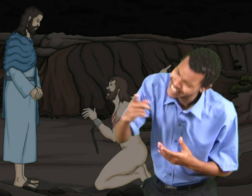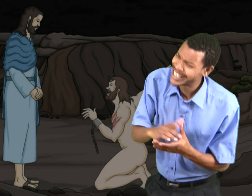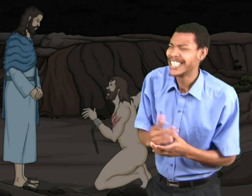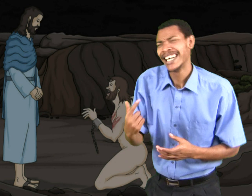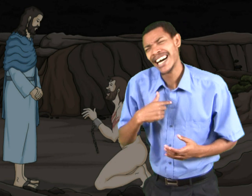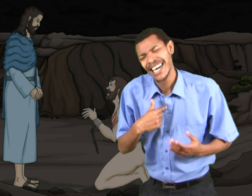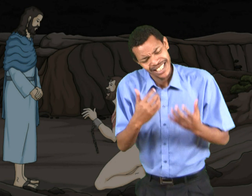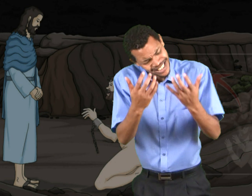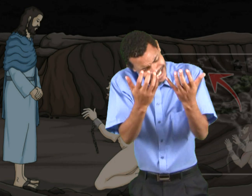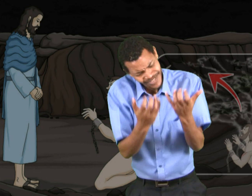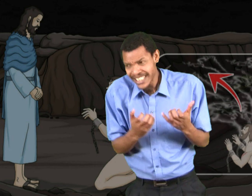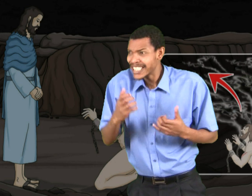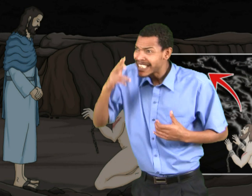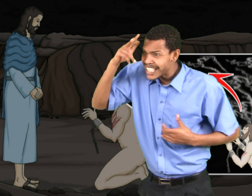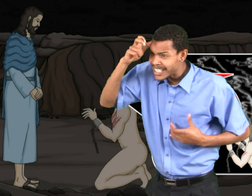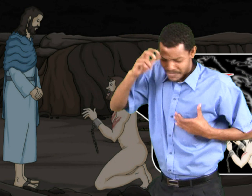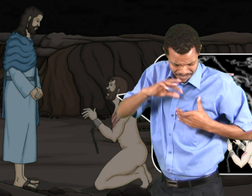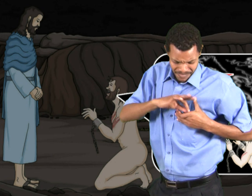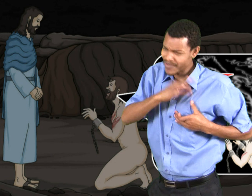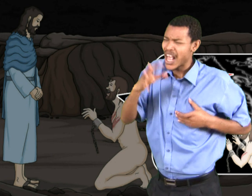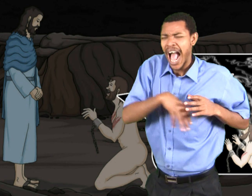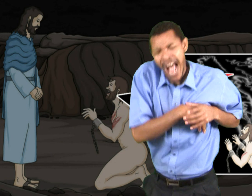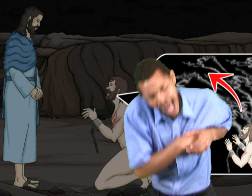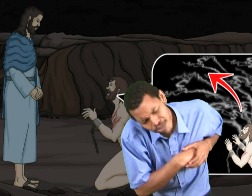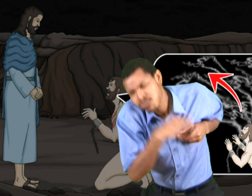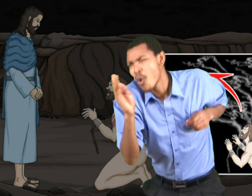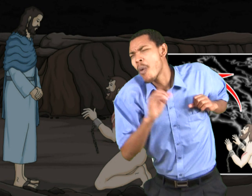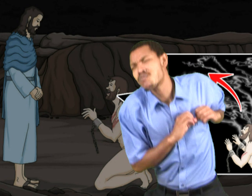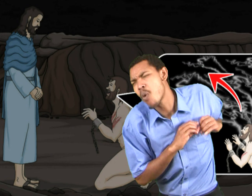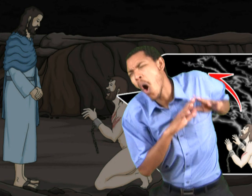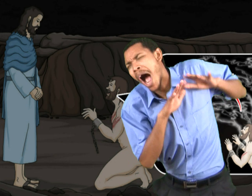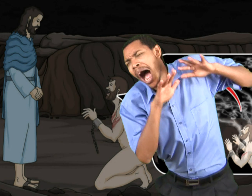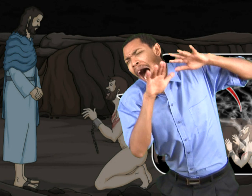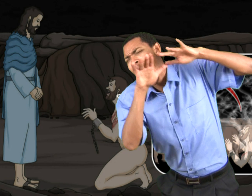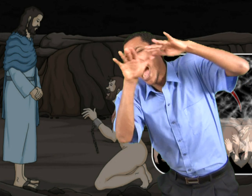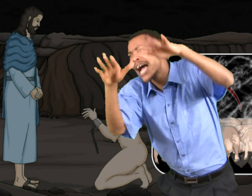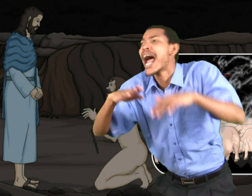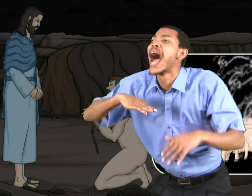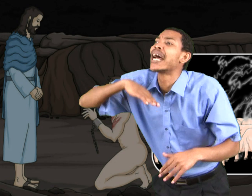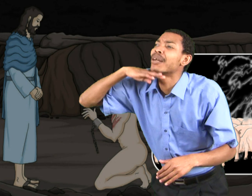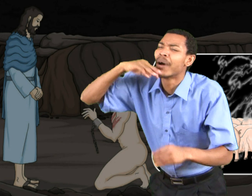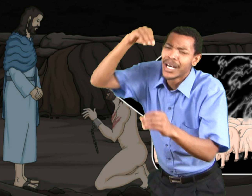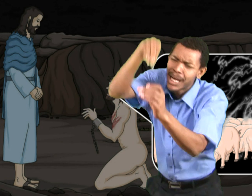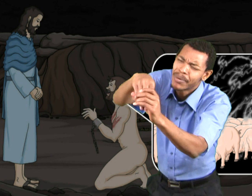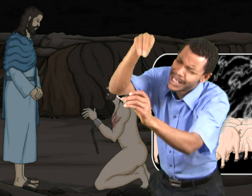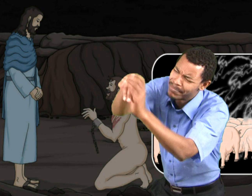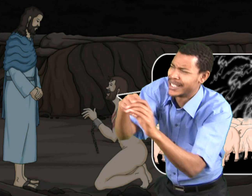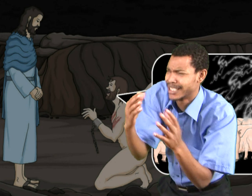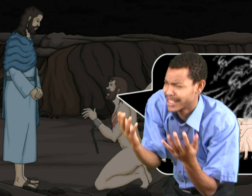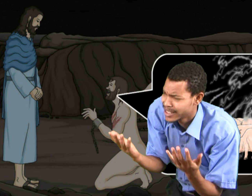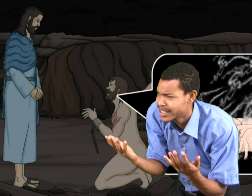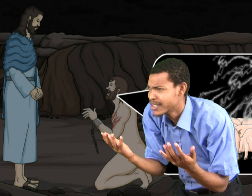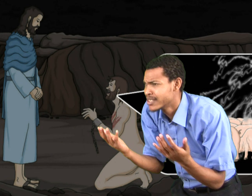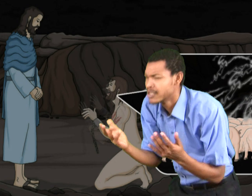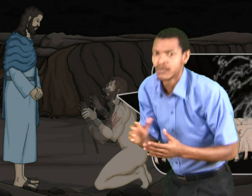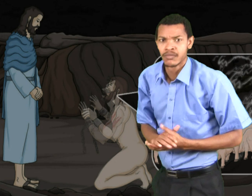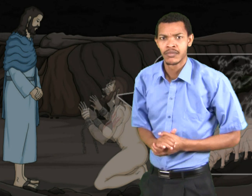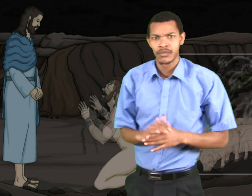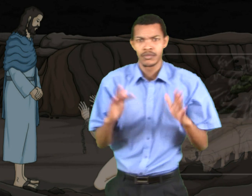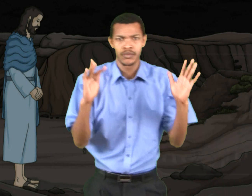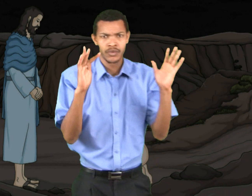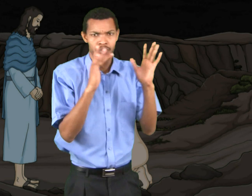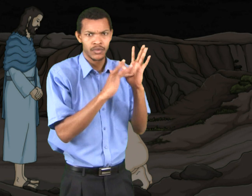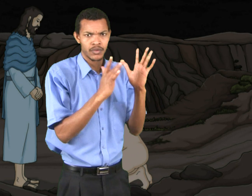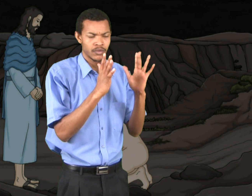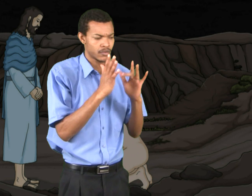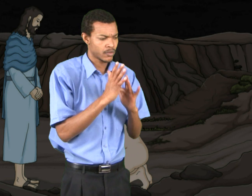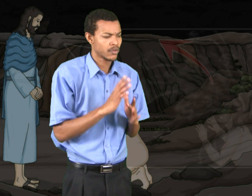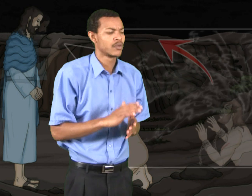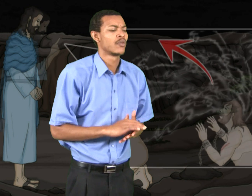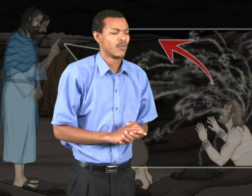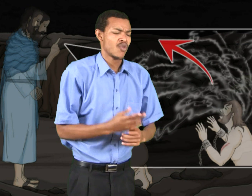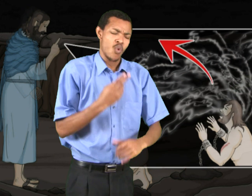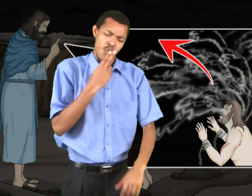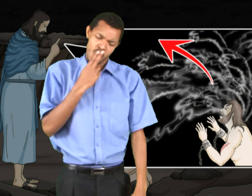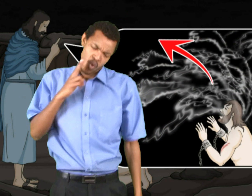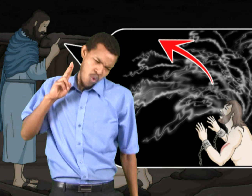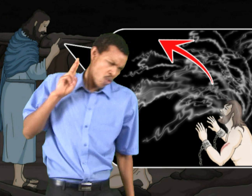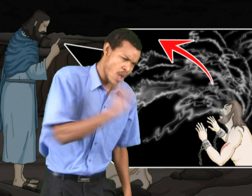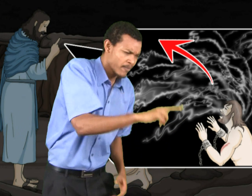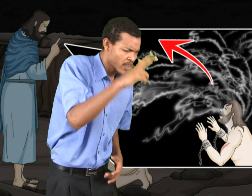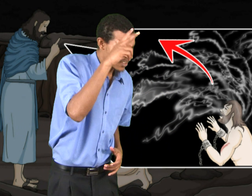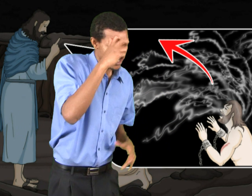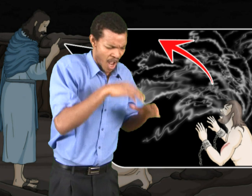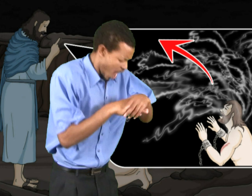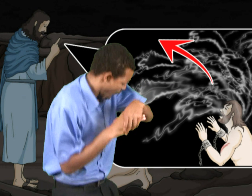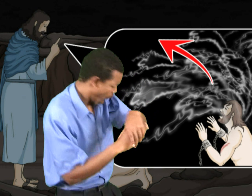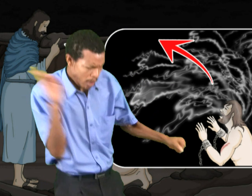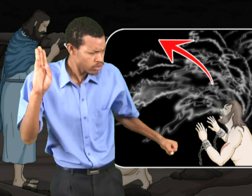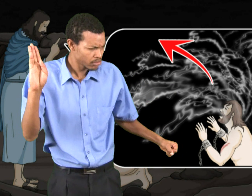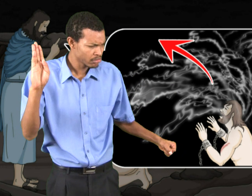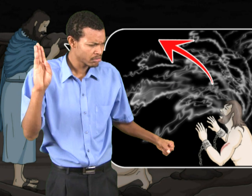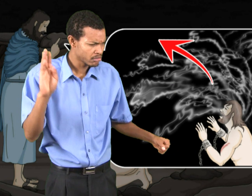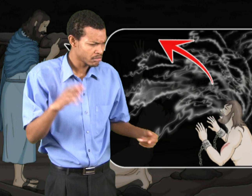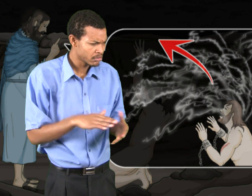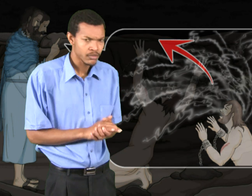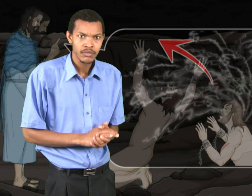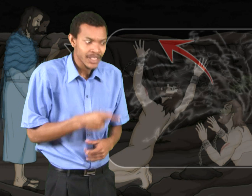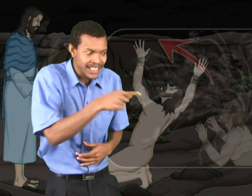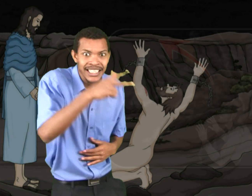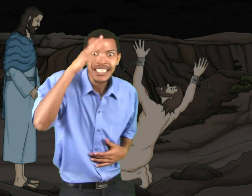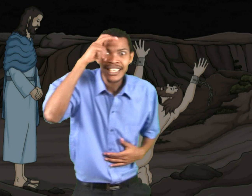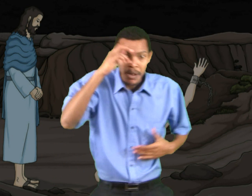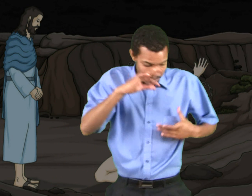So the demons begged Jesus, “Send us to the pigs, so that we may enter them.”